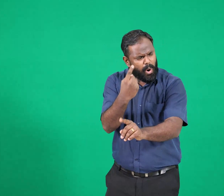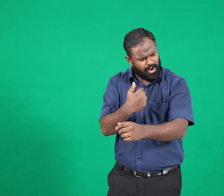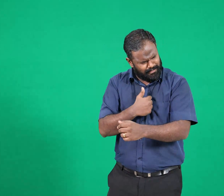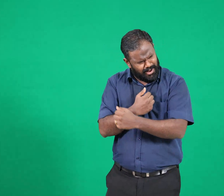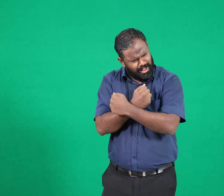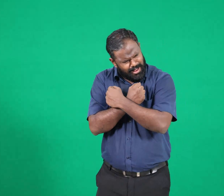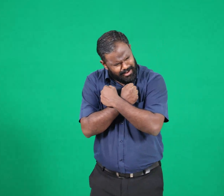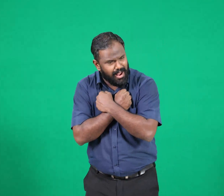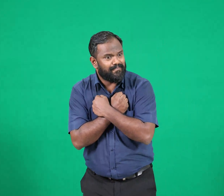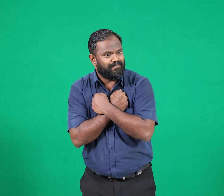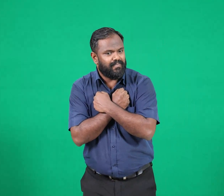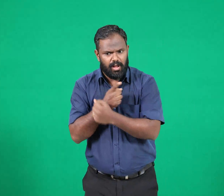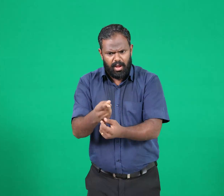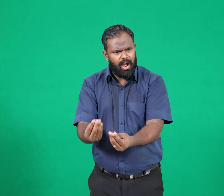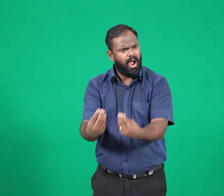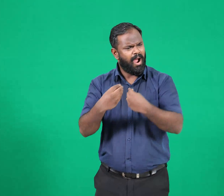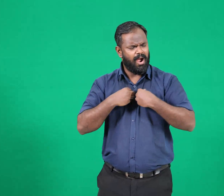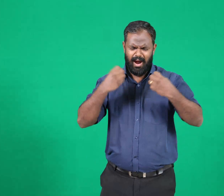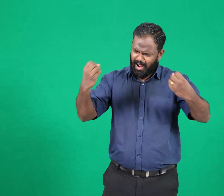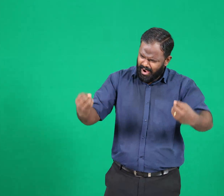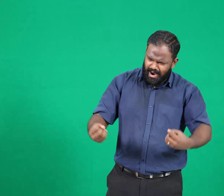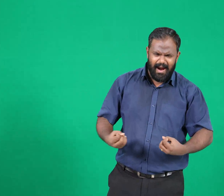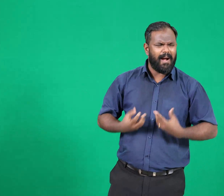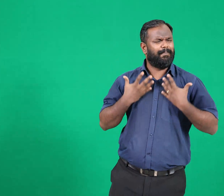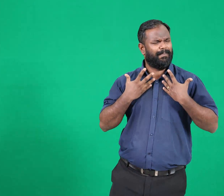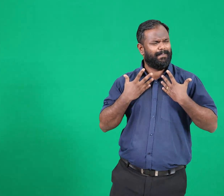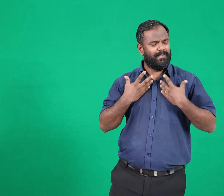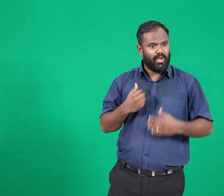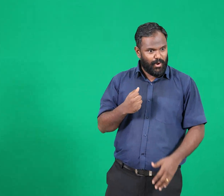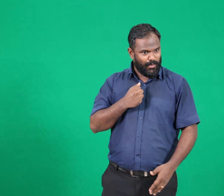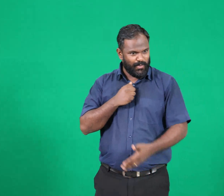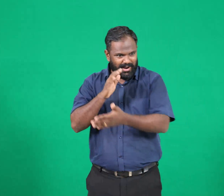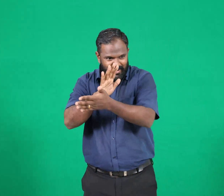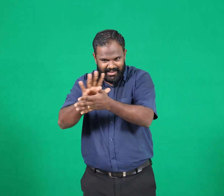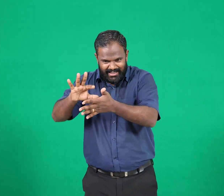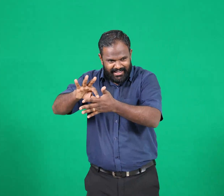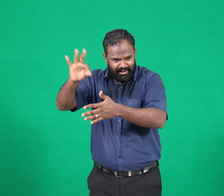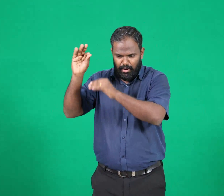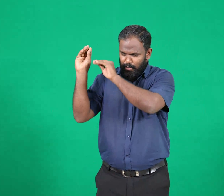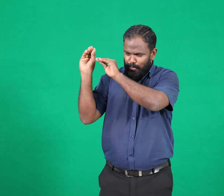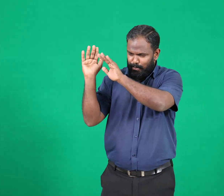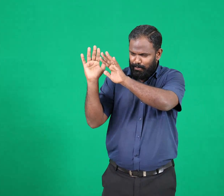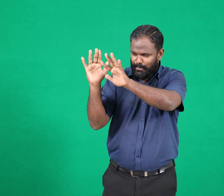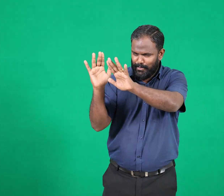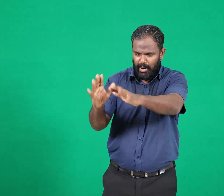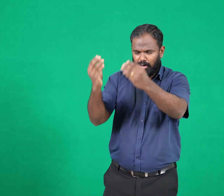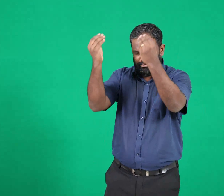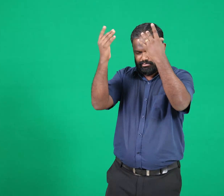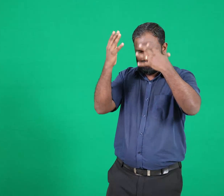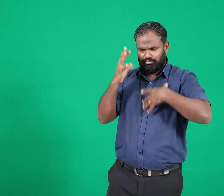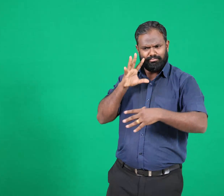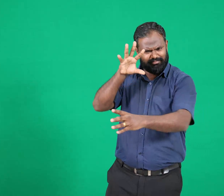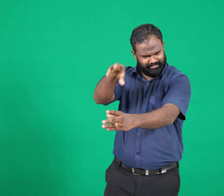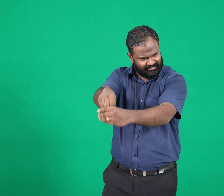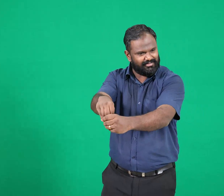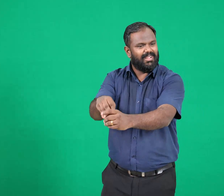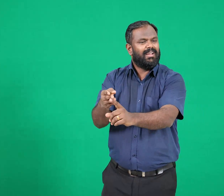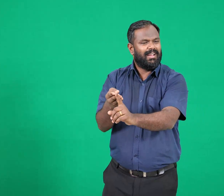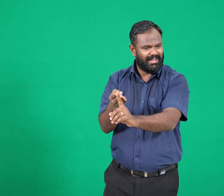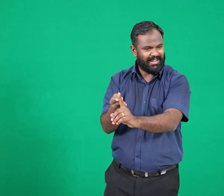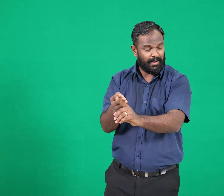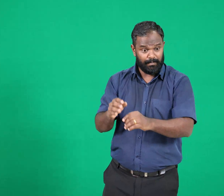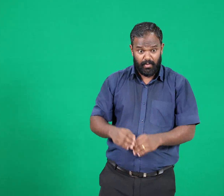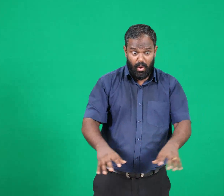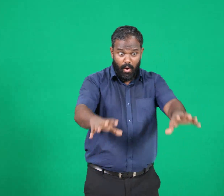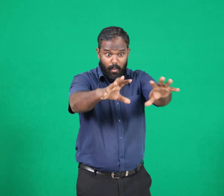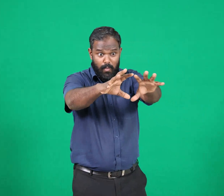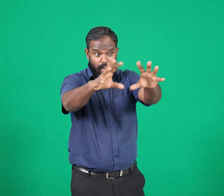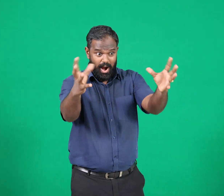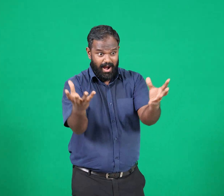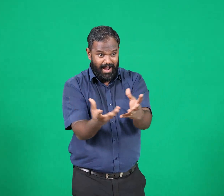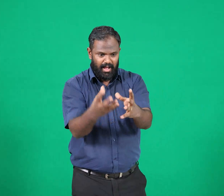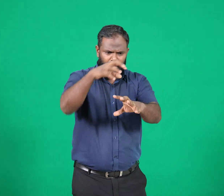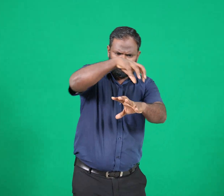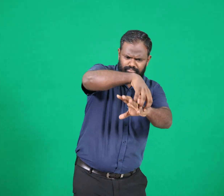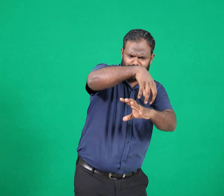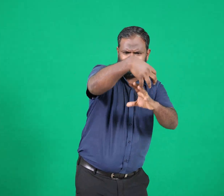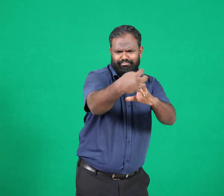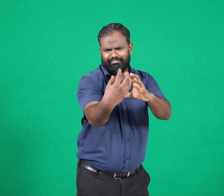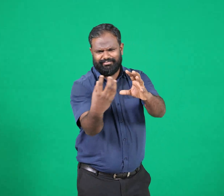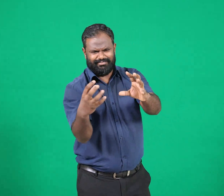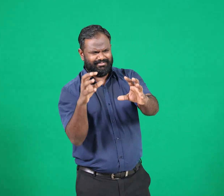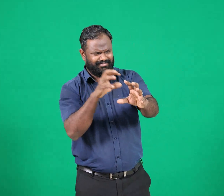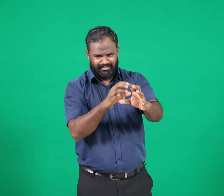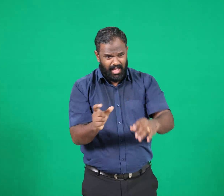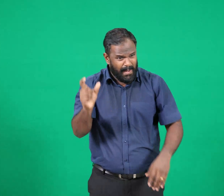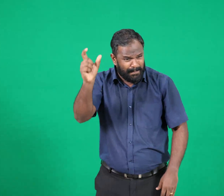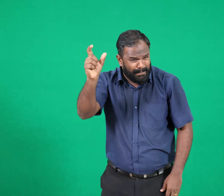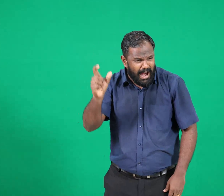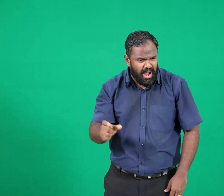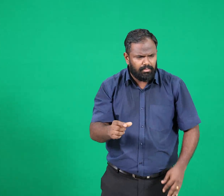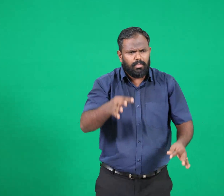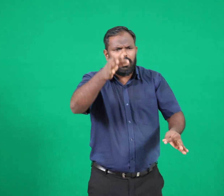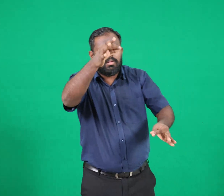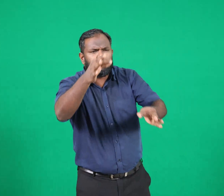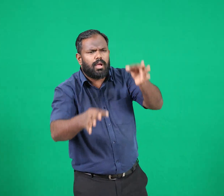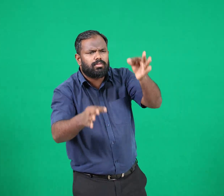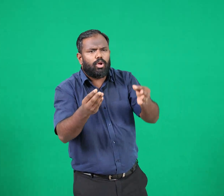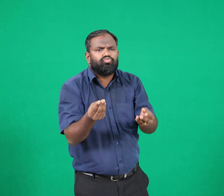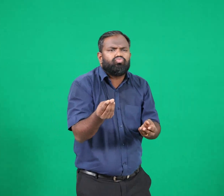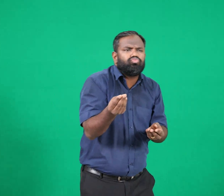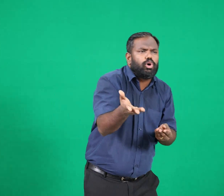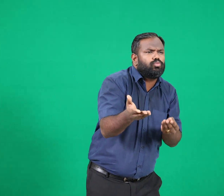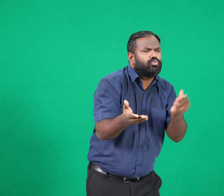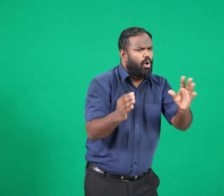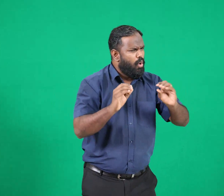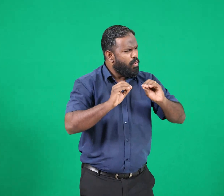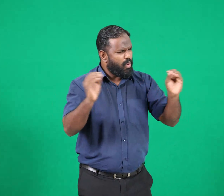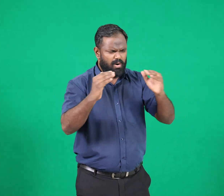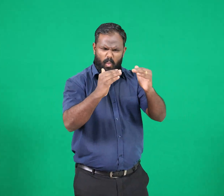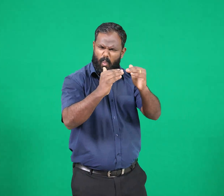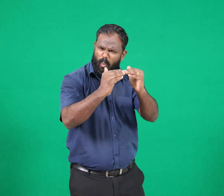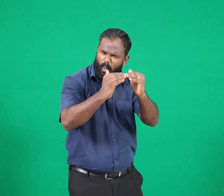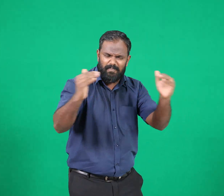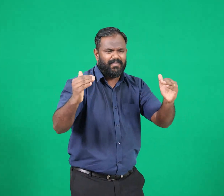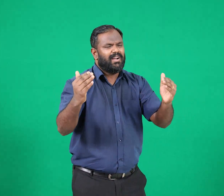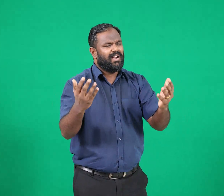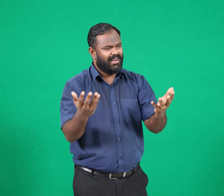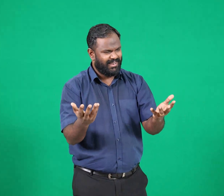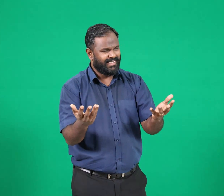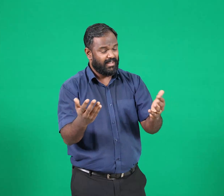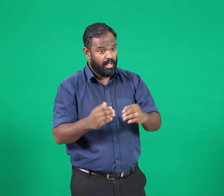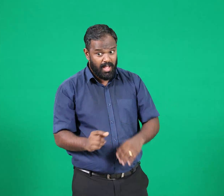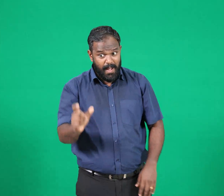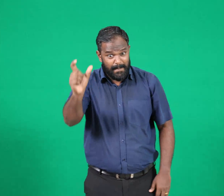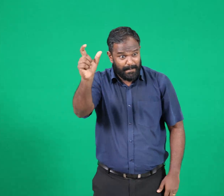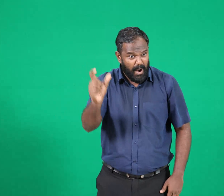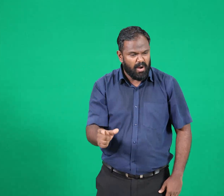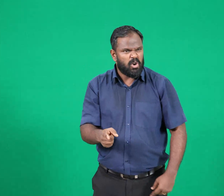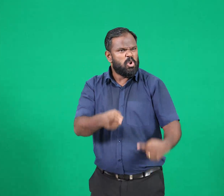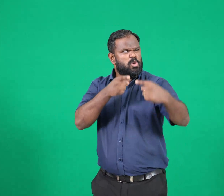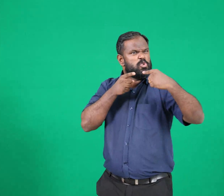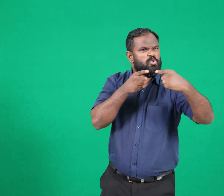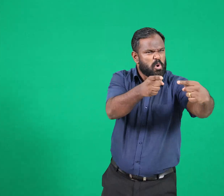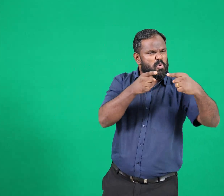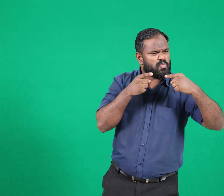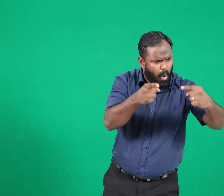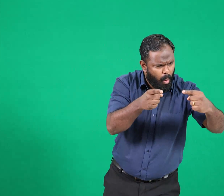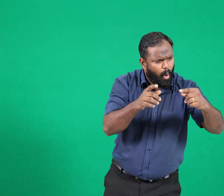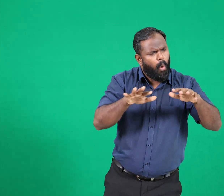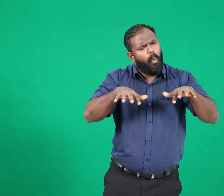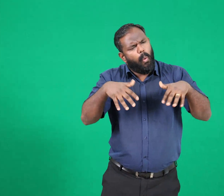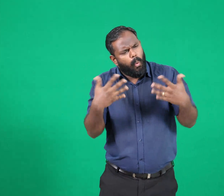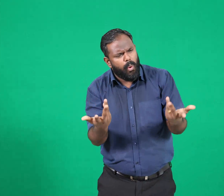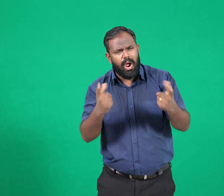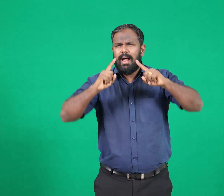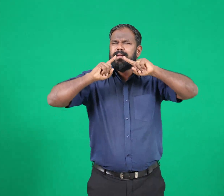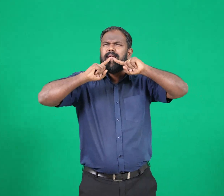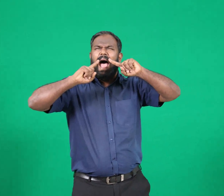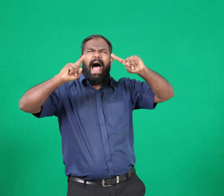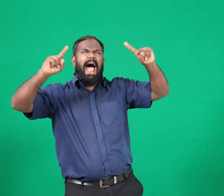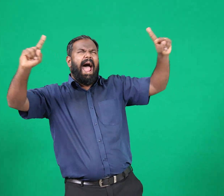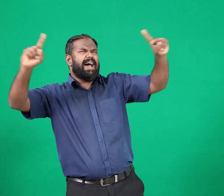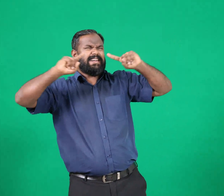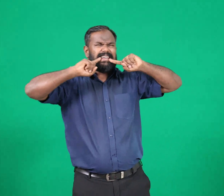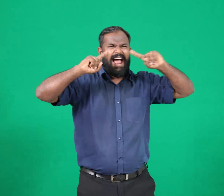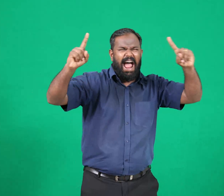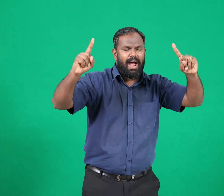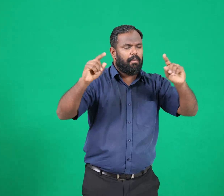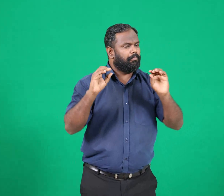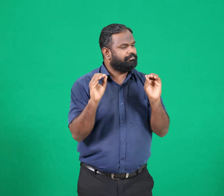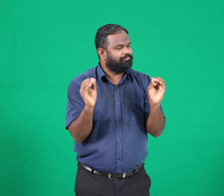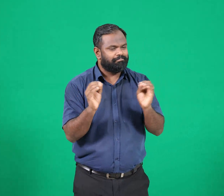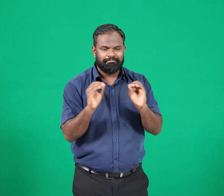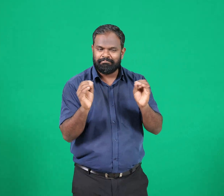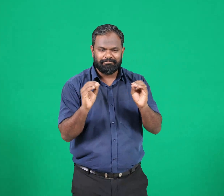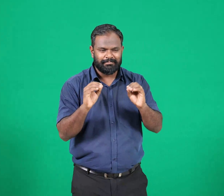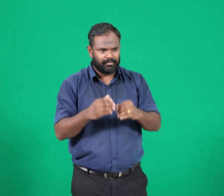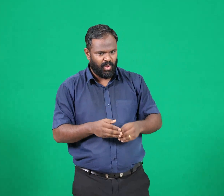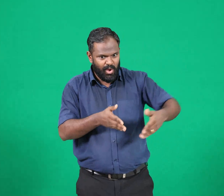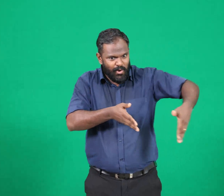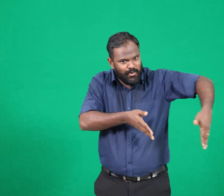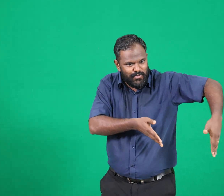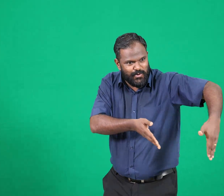I will put My Spirit on Him, and He will proclaim justice to the nations.